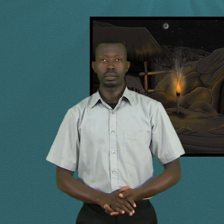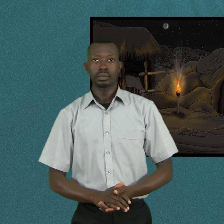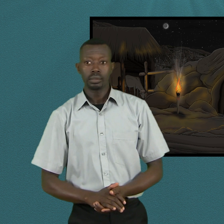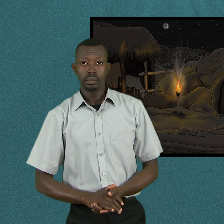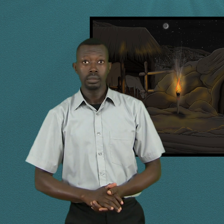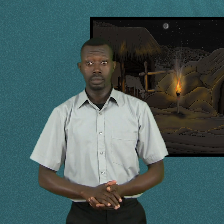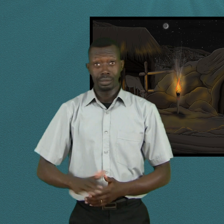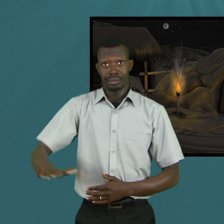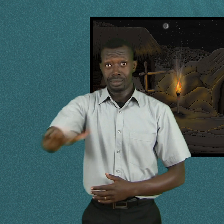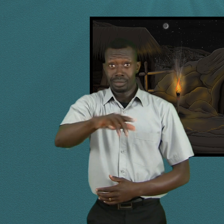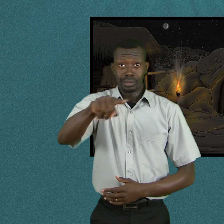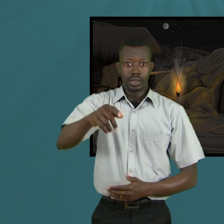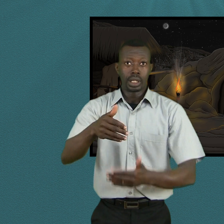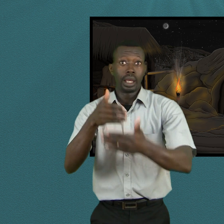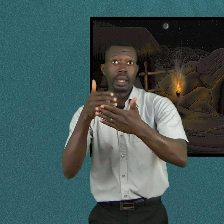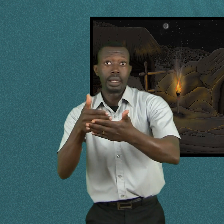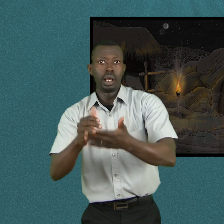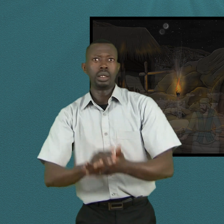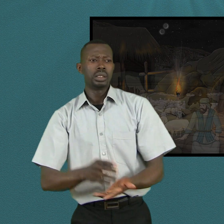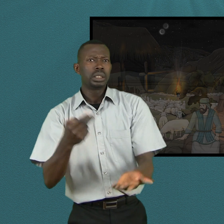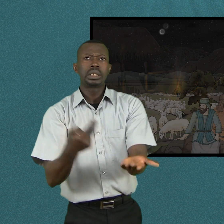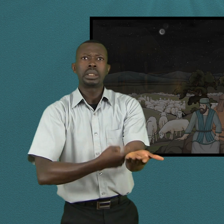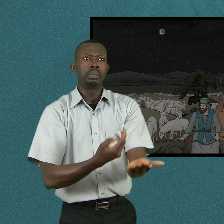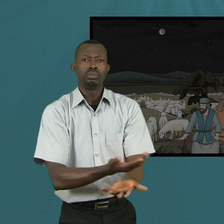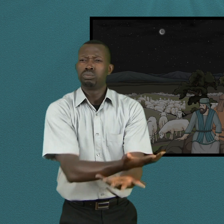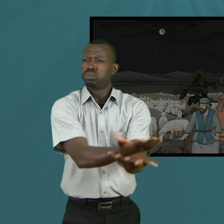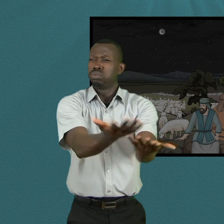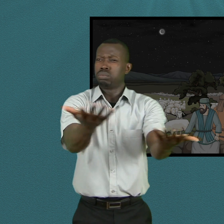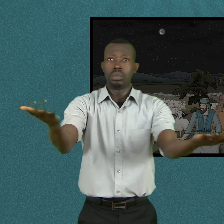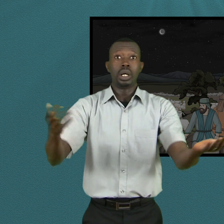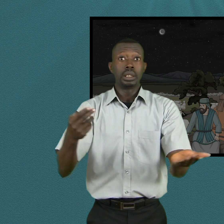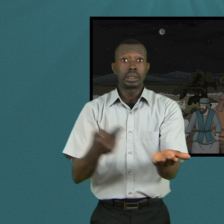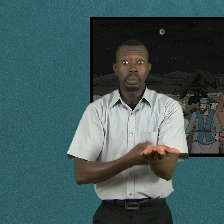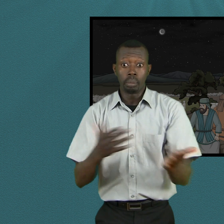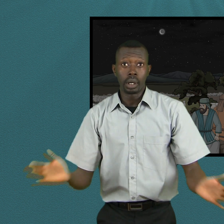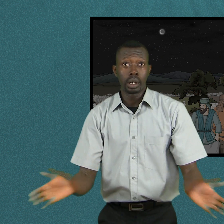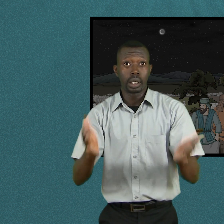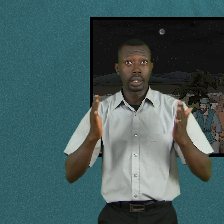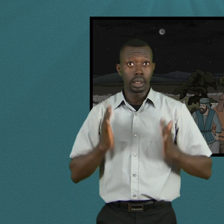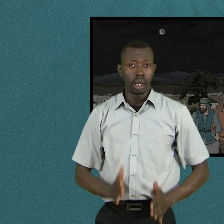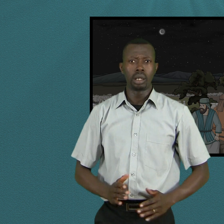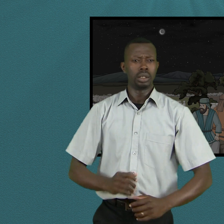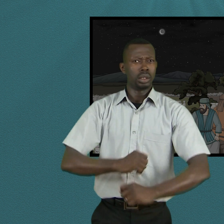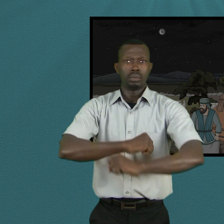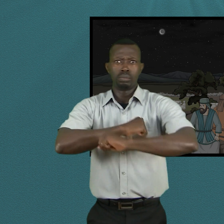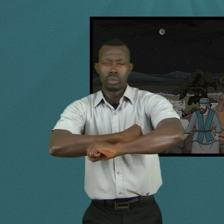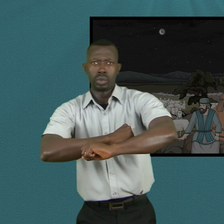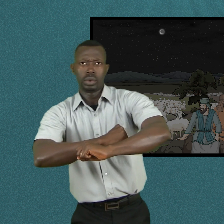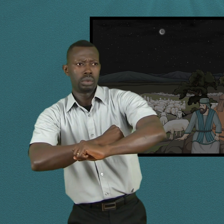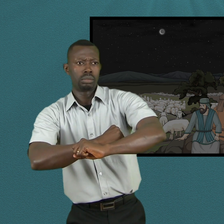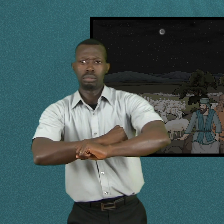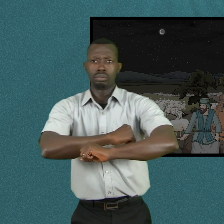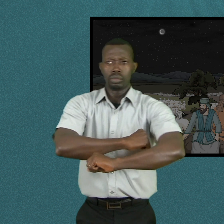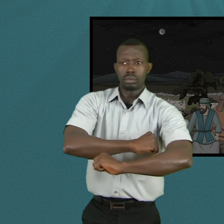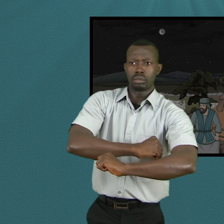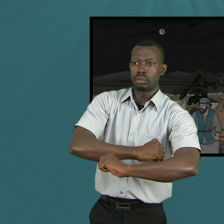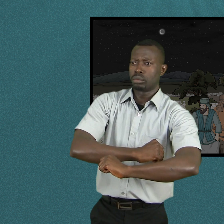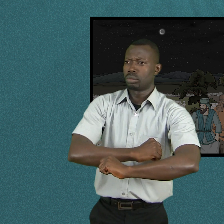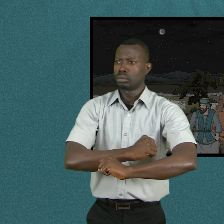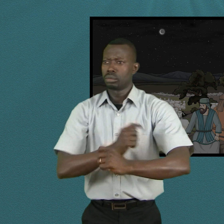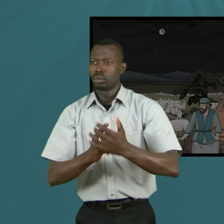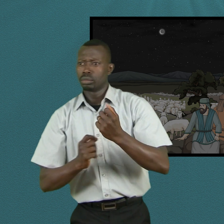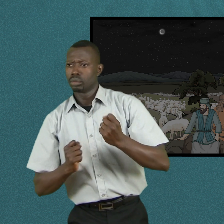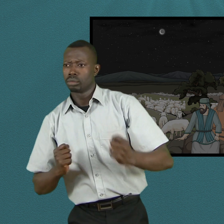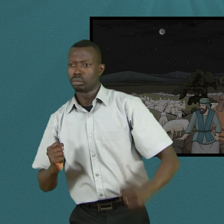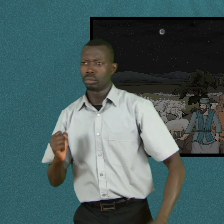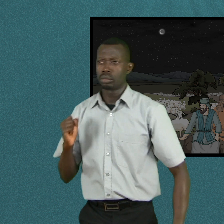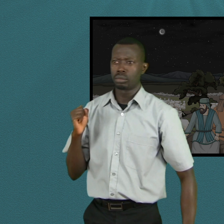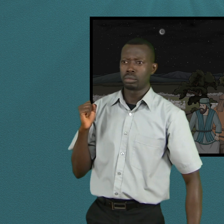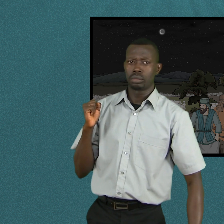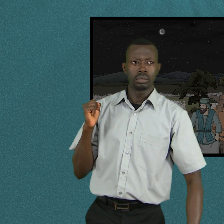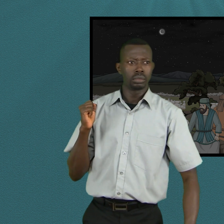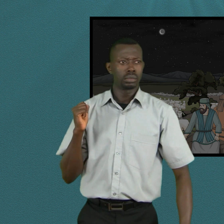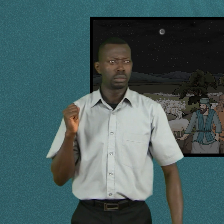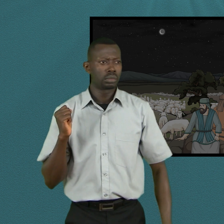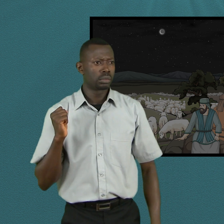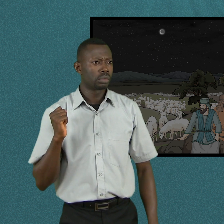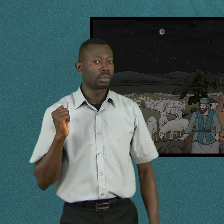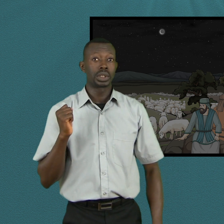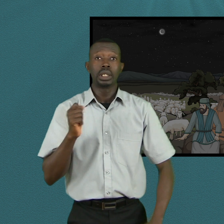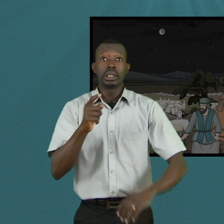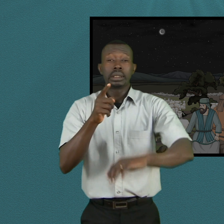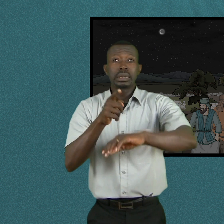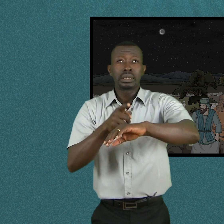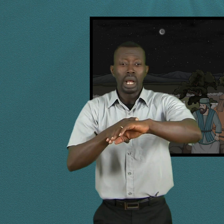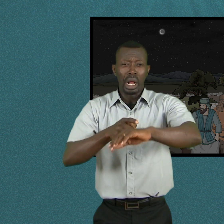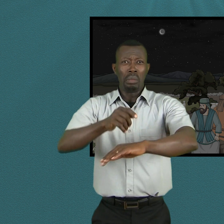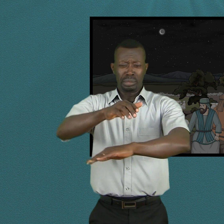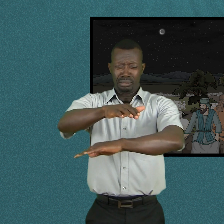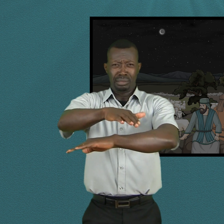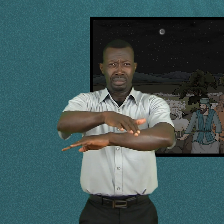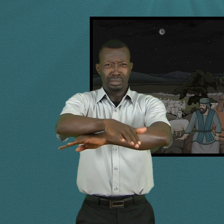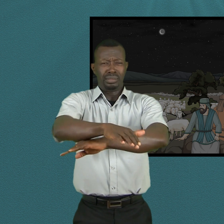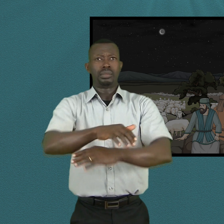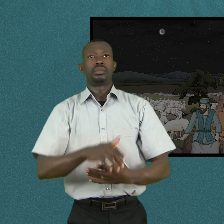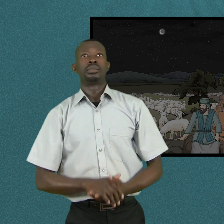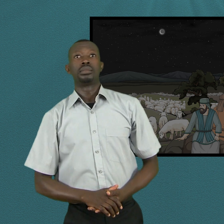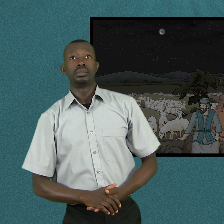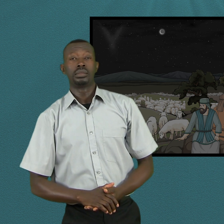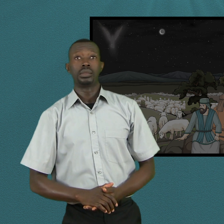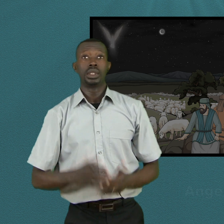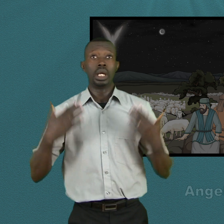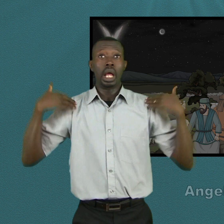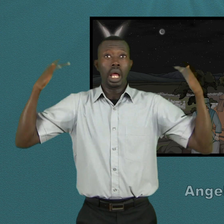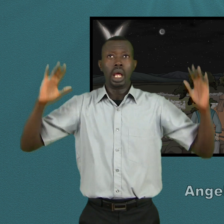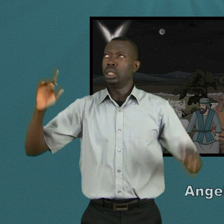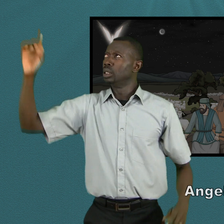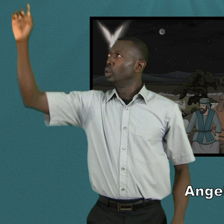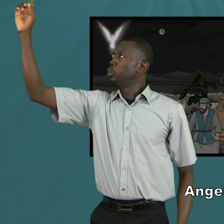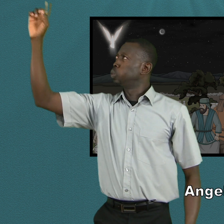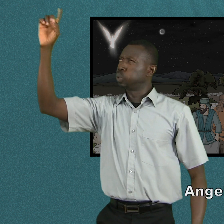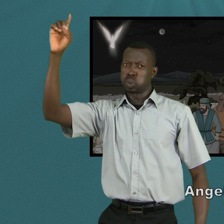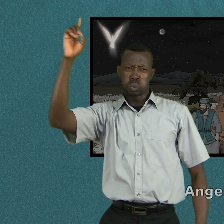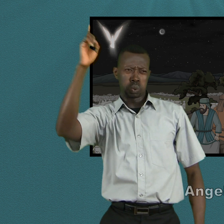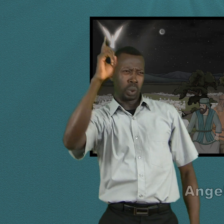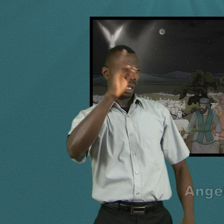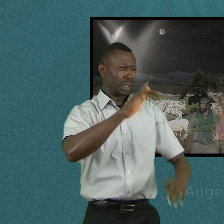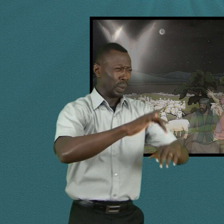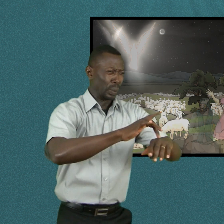And there were shepherds residing in the fields nearby, keeping watch over their flocks by night.